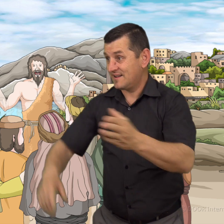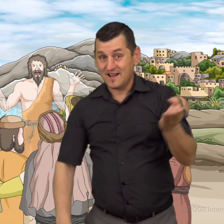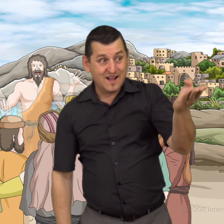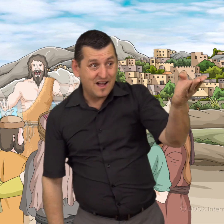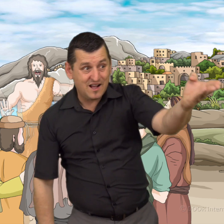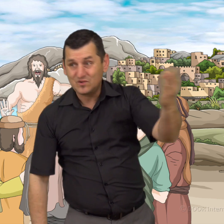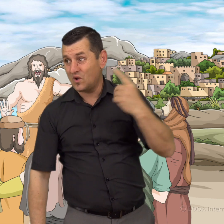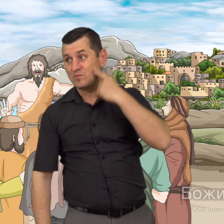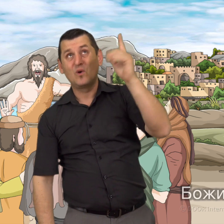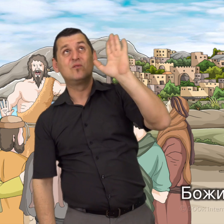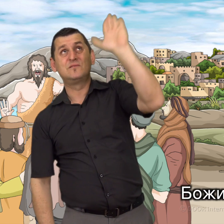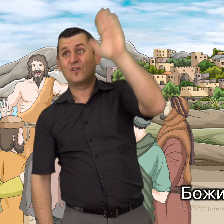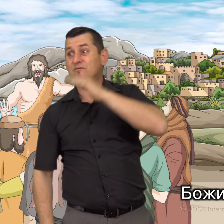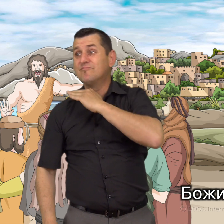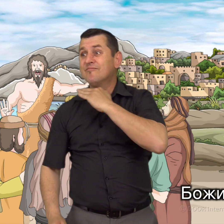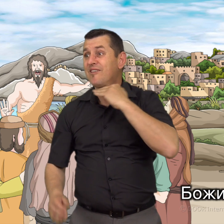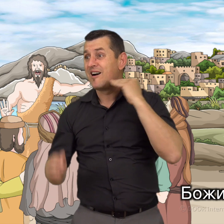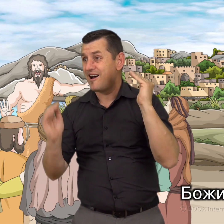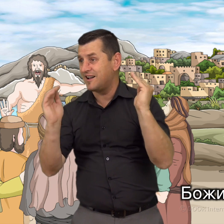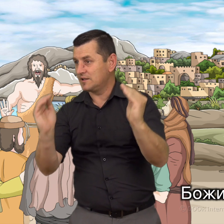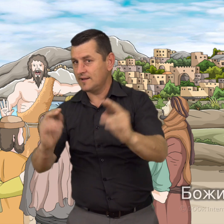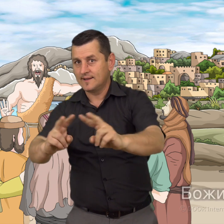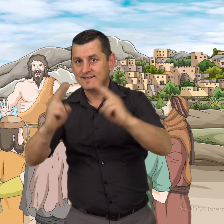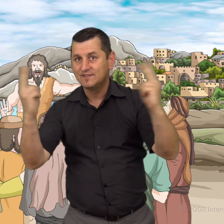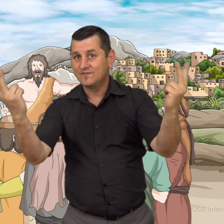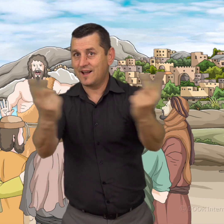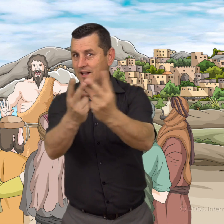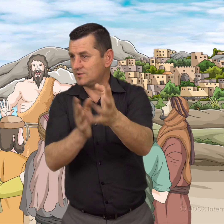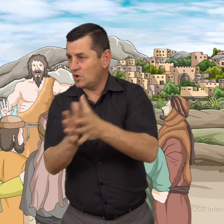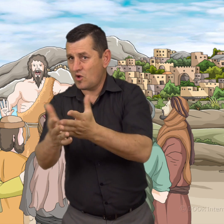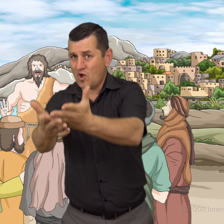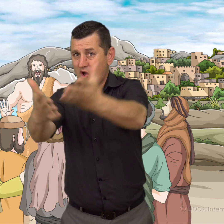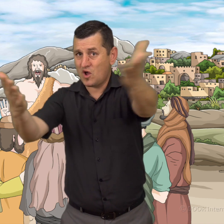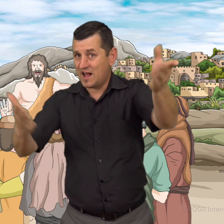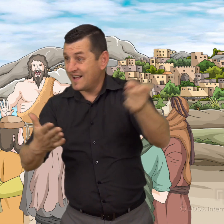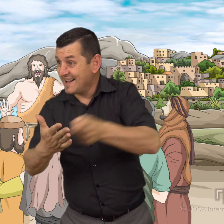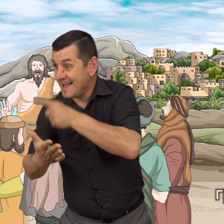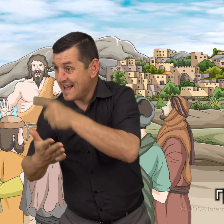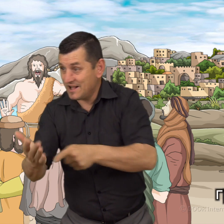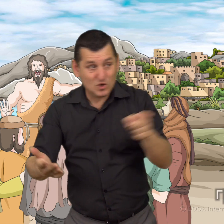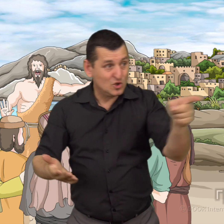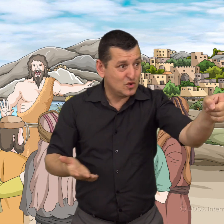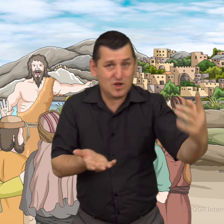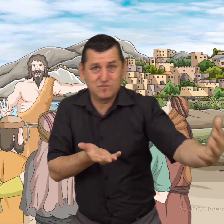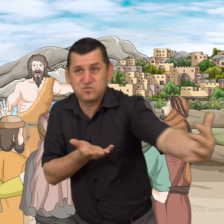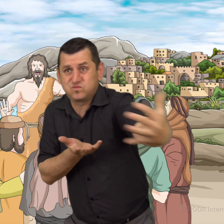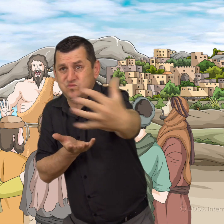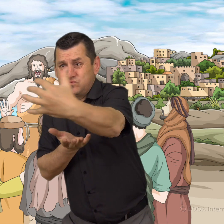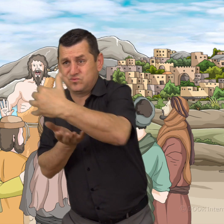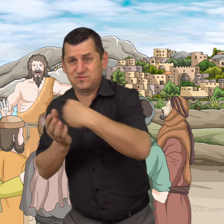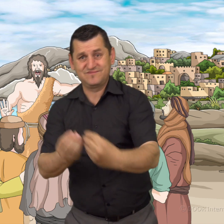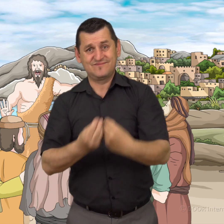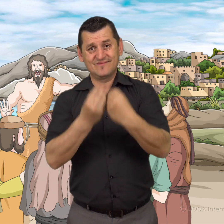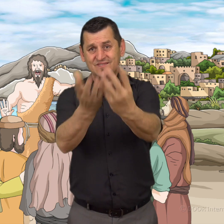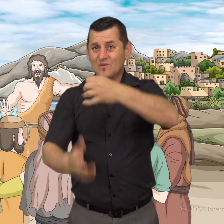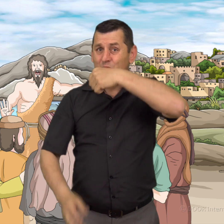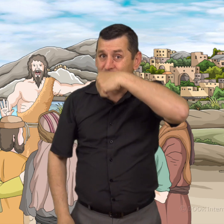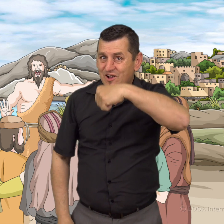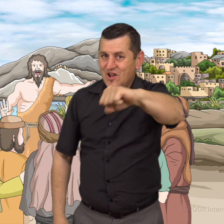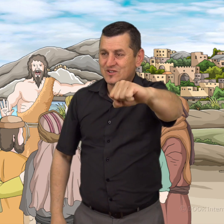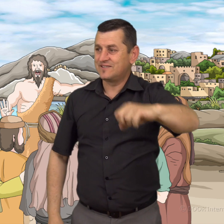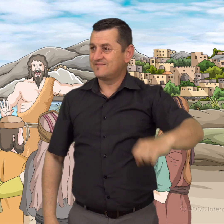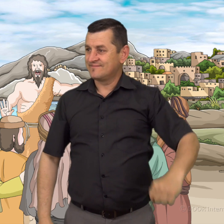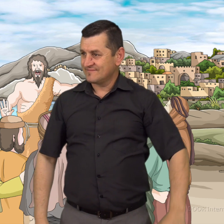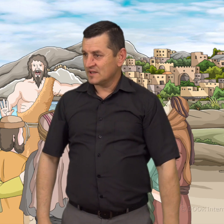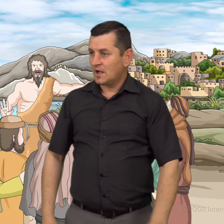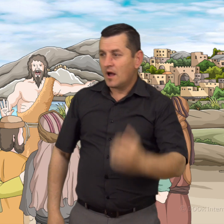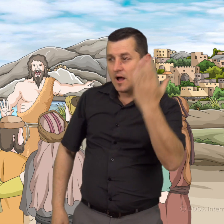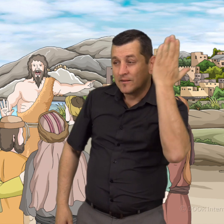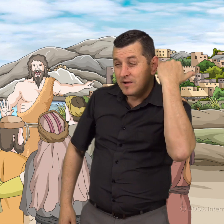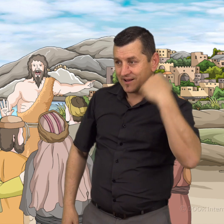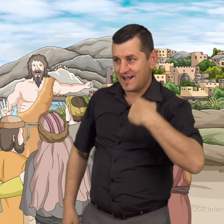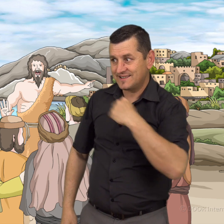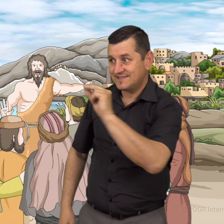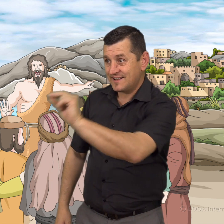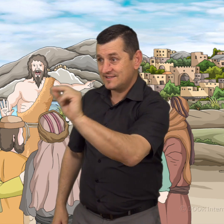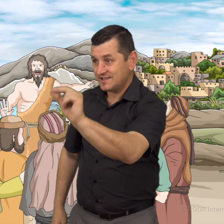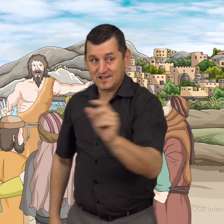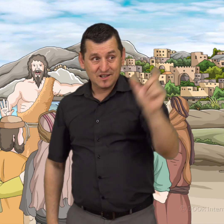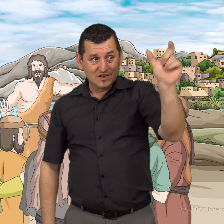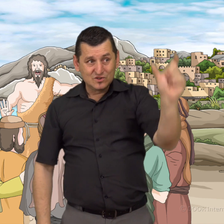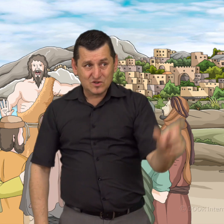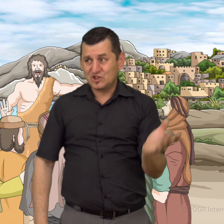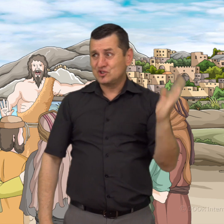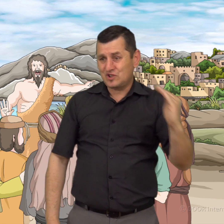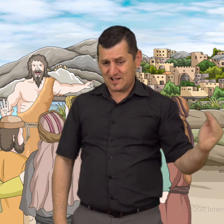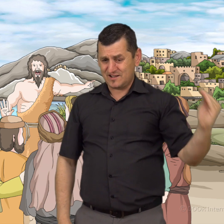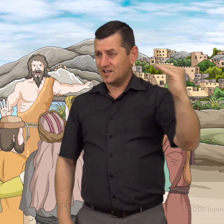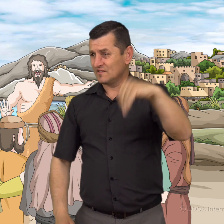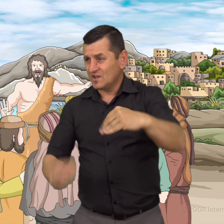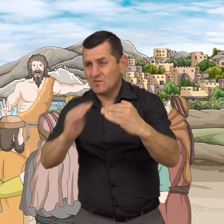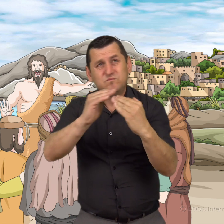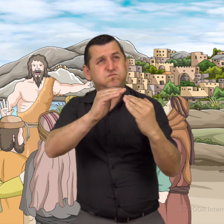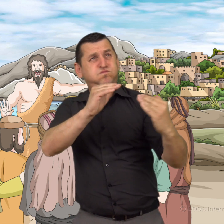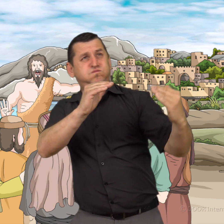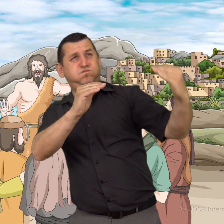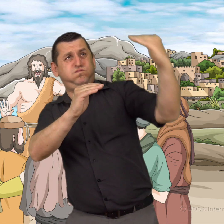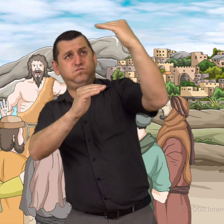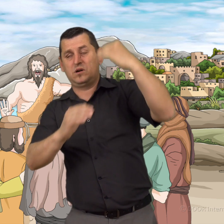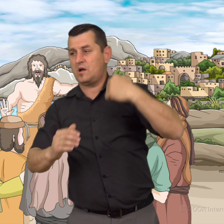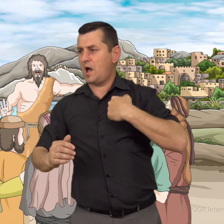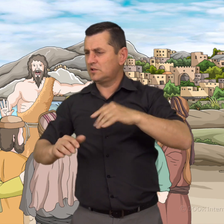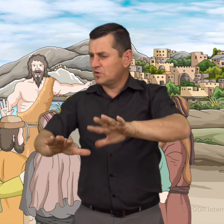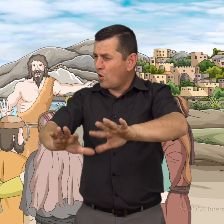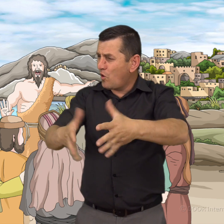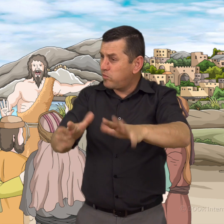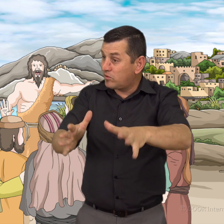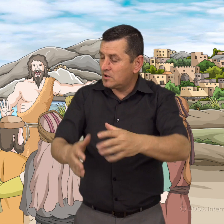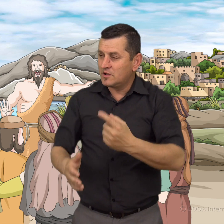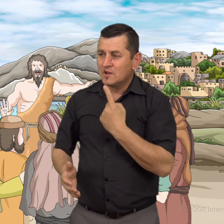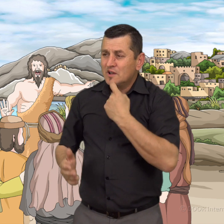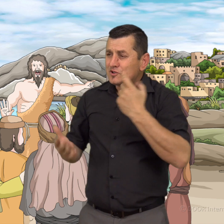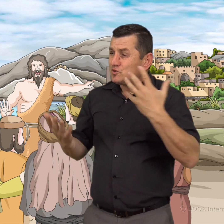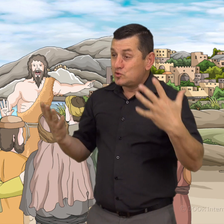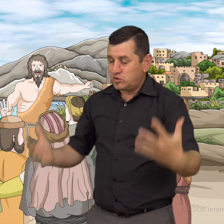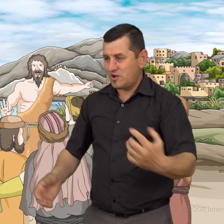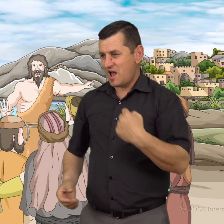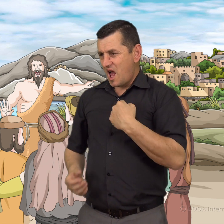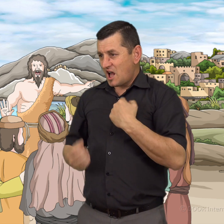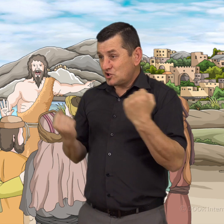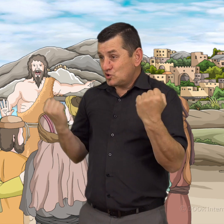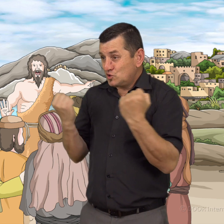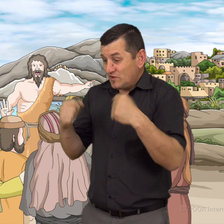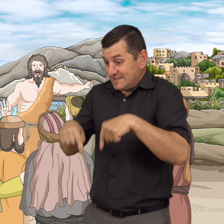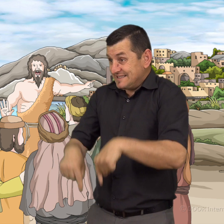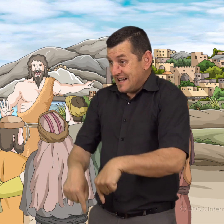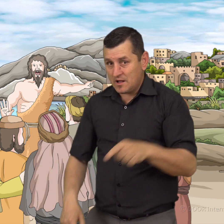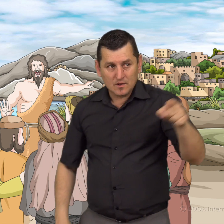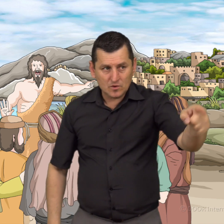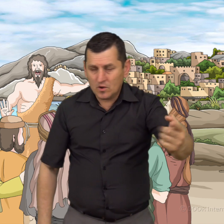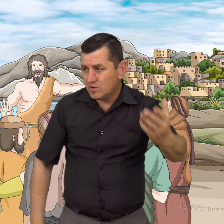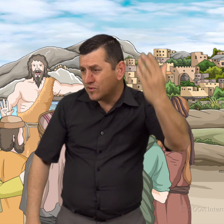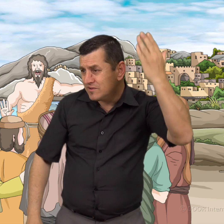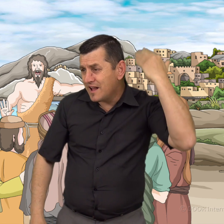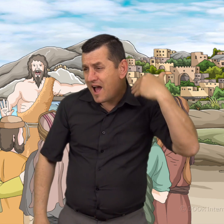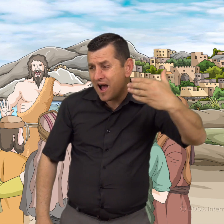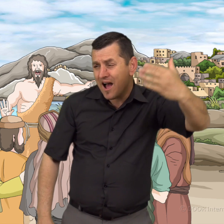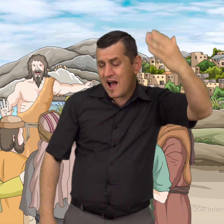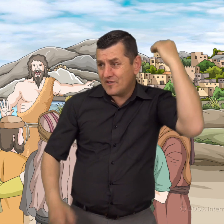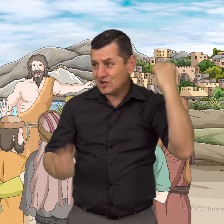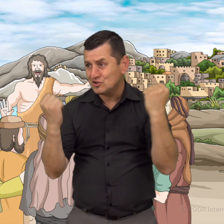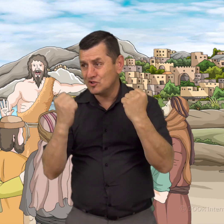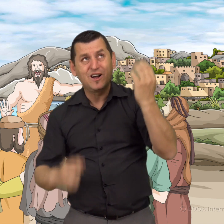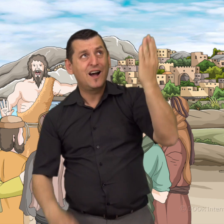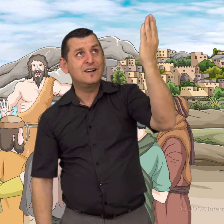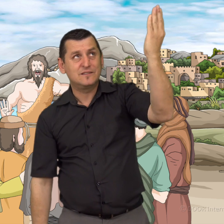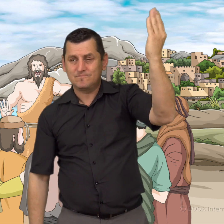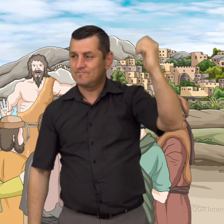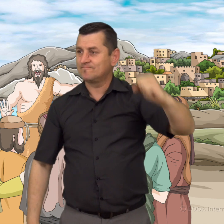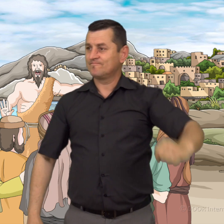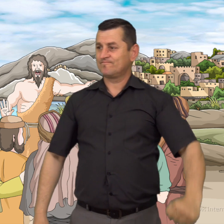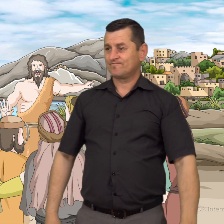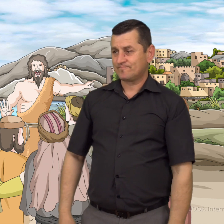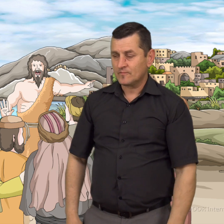This is He of whom I said, ‘A man who comes after me has surpassed me because He was before me.’